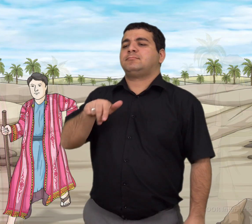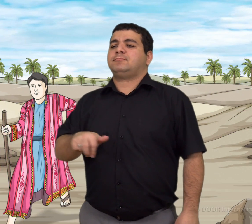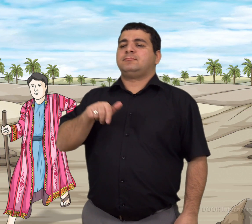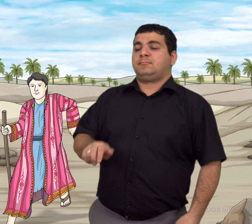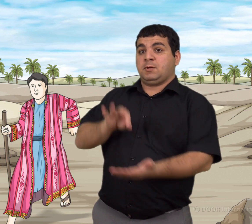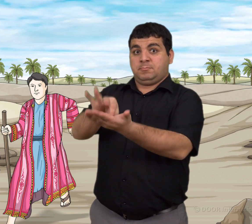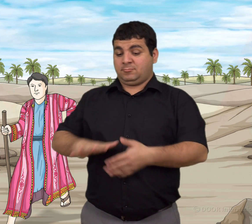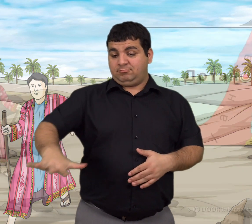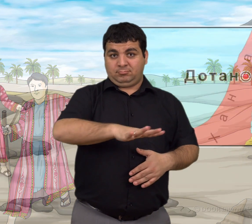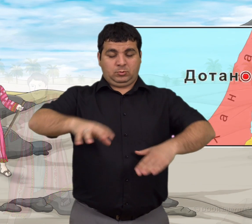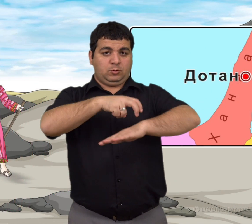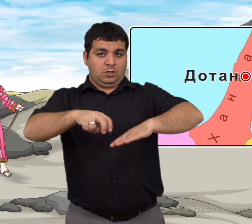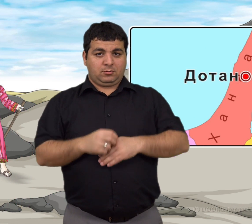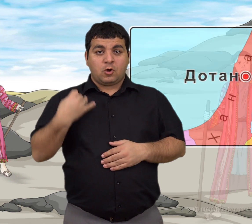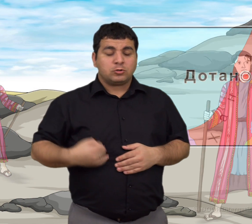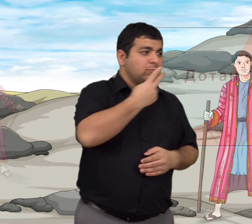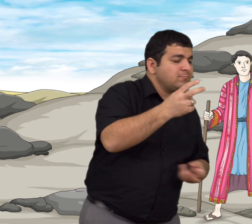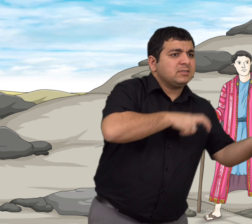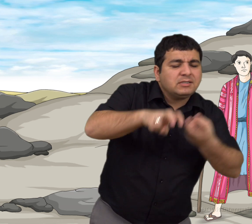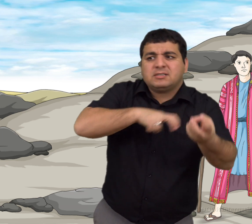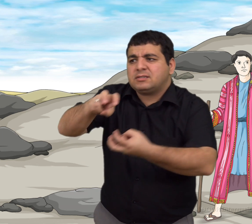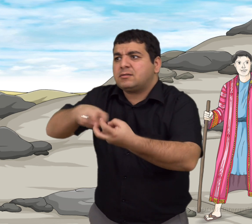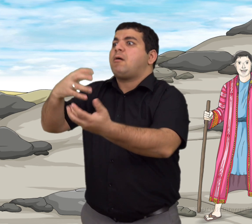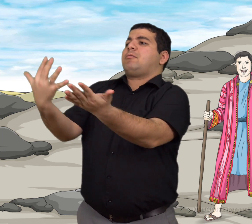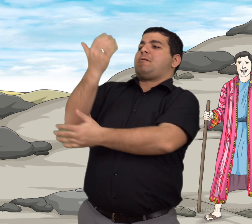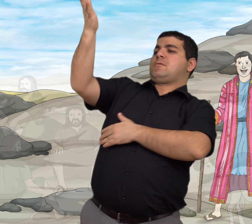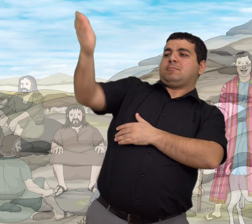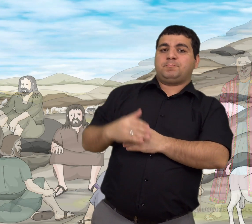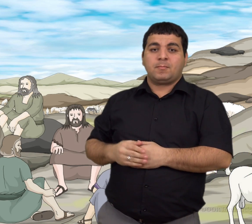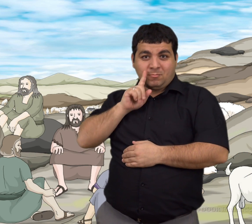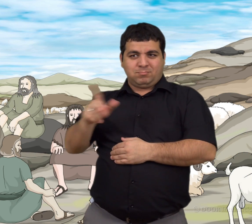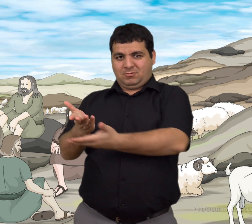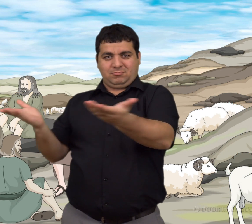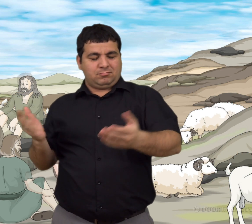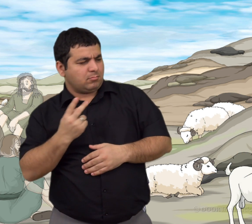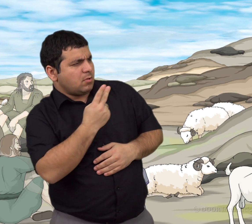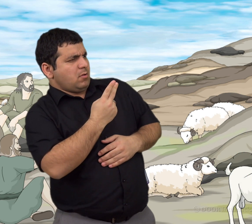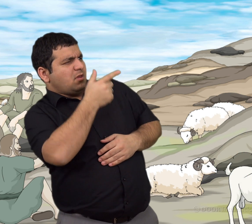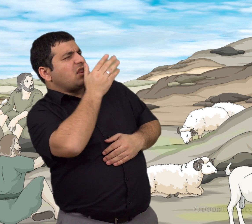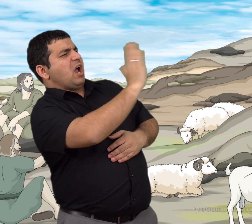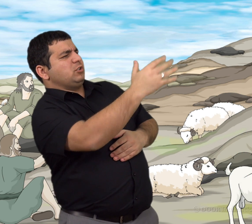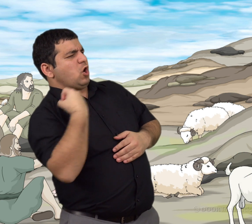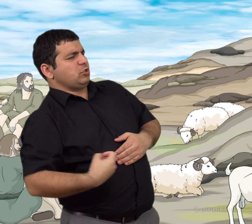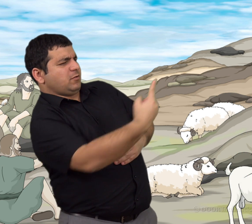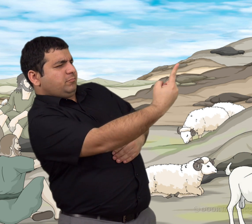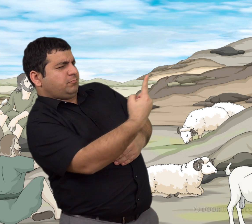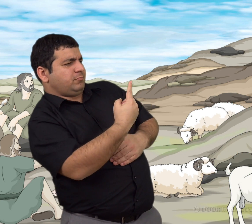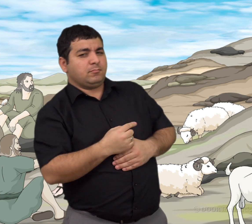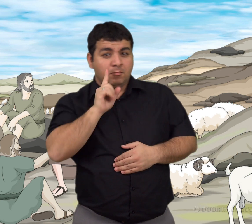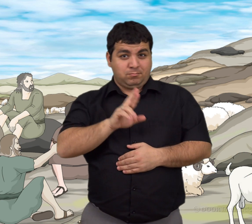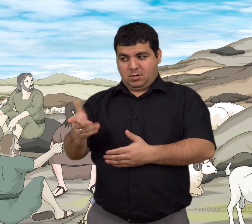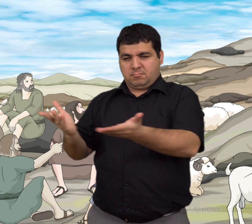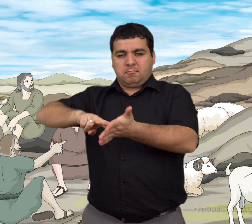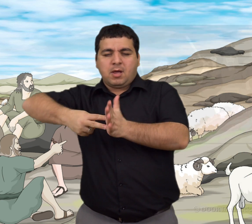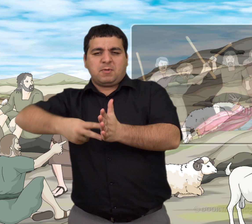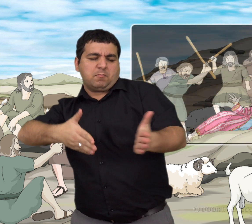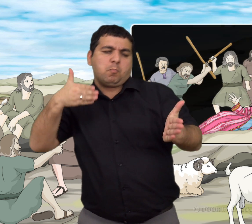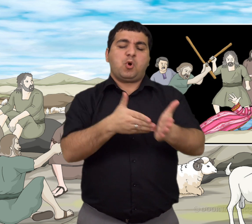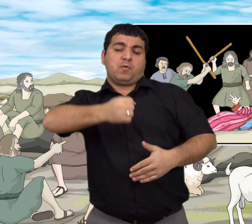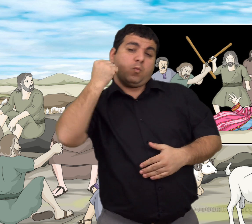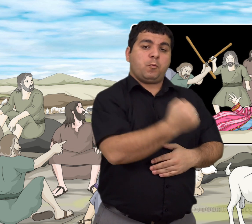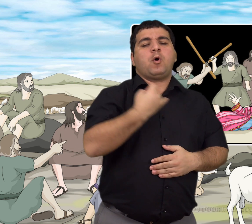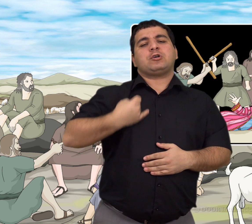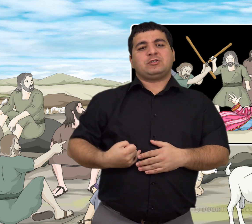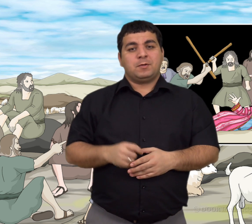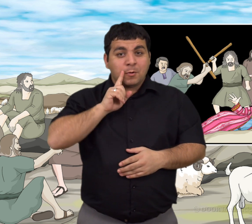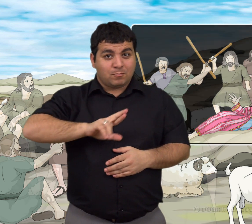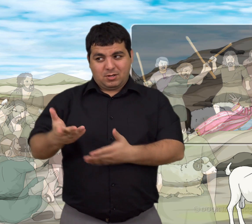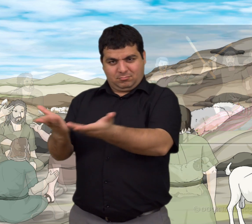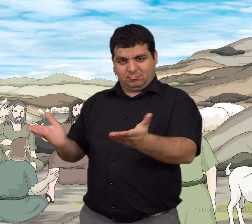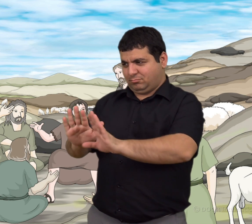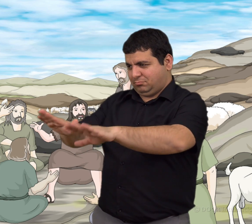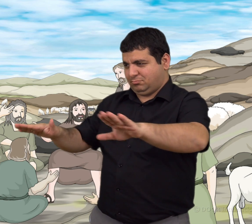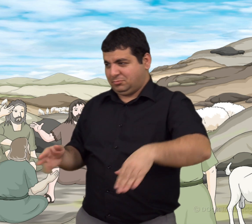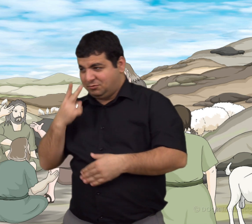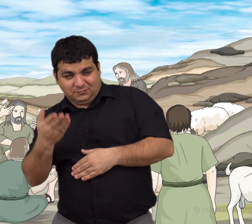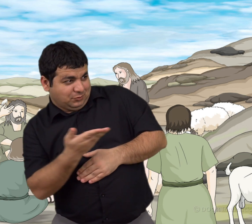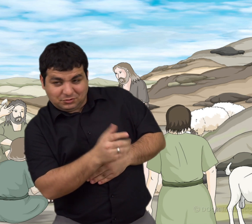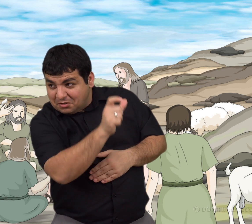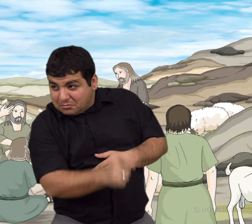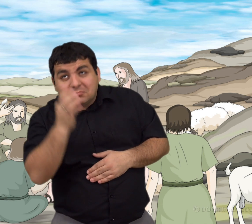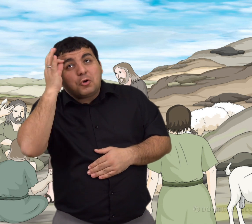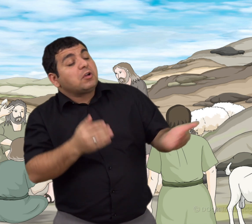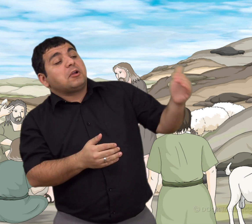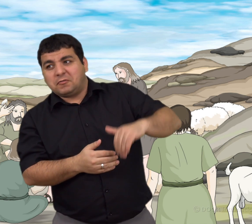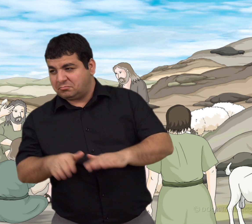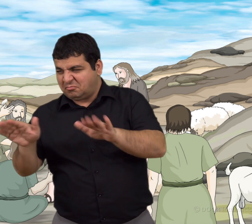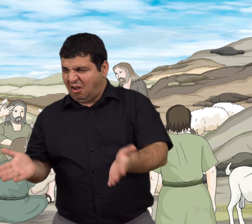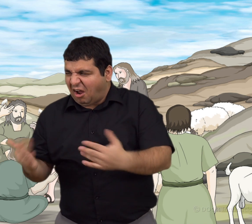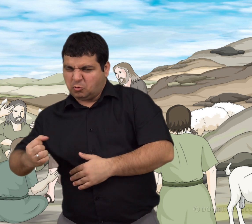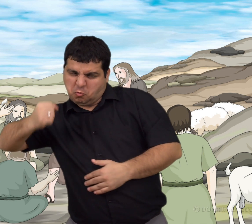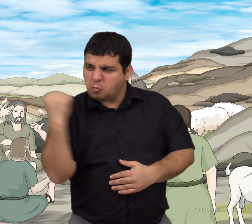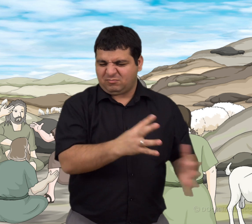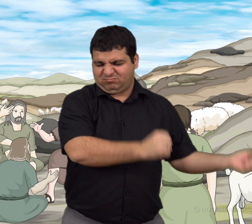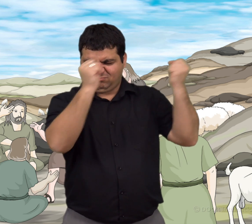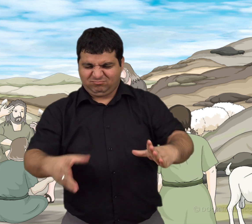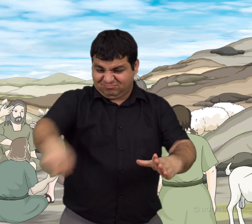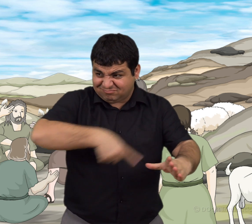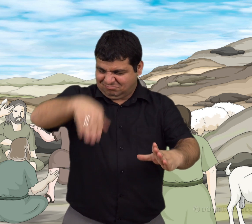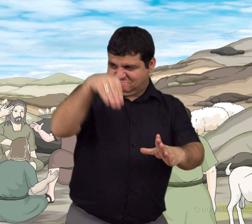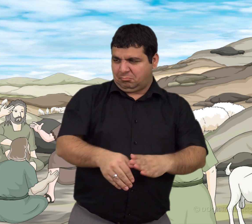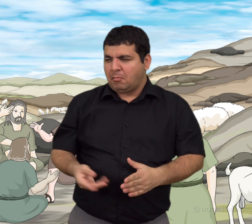Now Joseph’s brothers saw him in the distance, and before he arrived, they plotted to kill him. “Here comes that dreamer!” they said to one another.